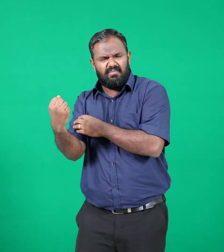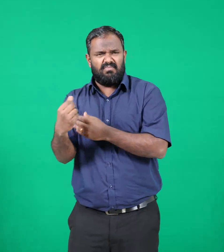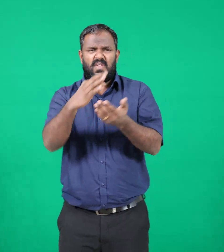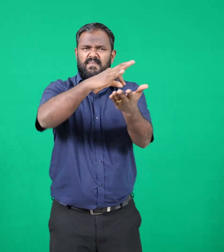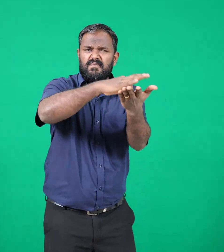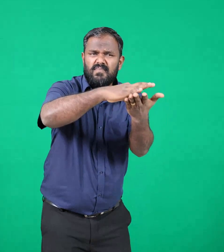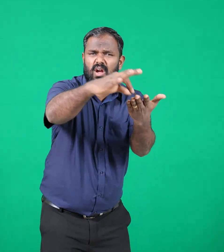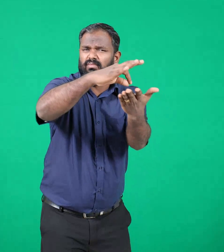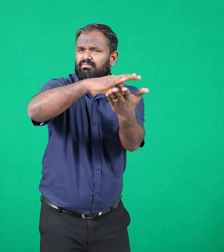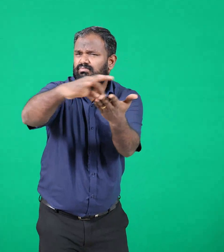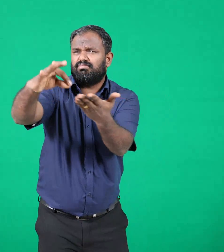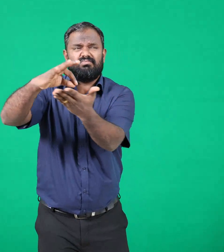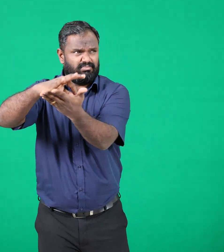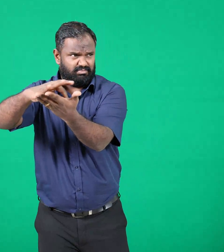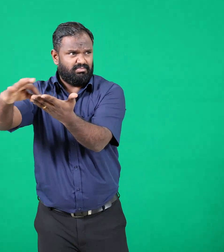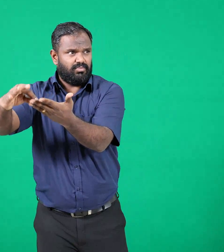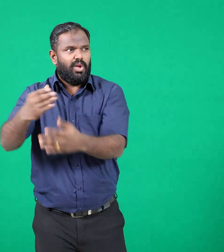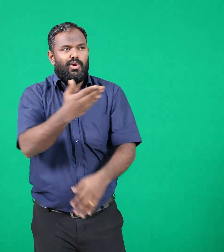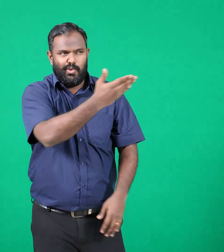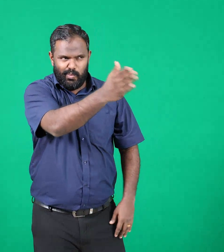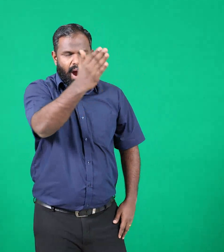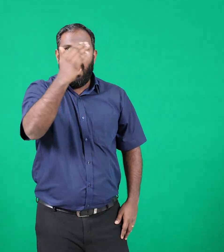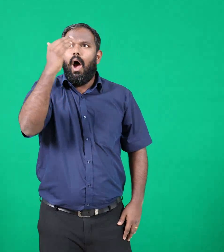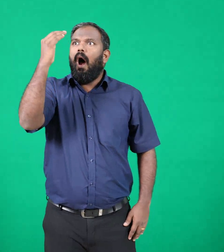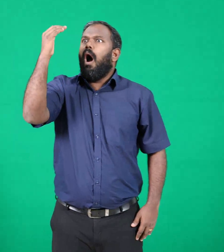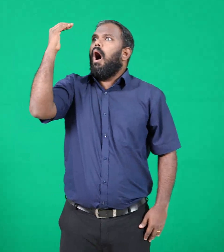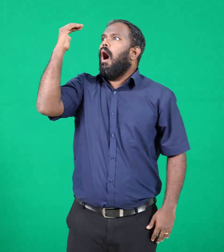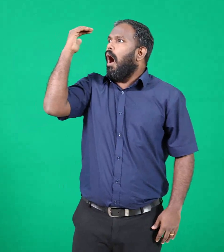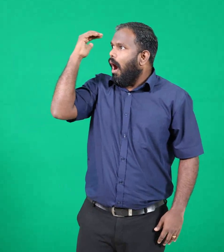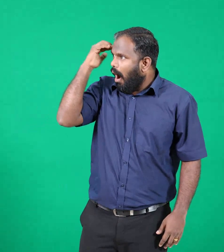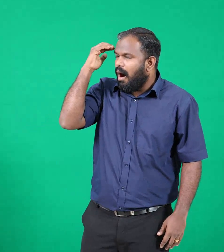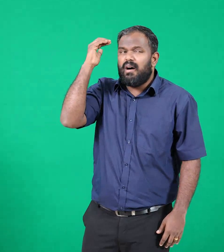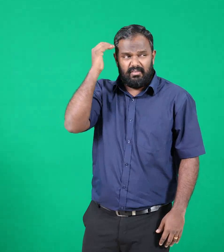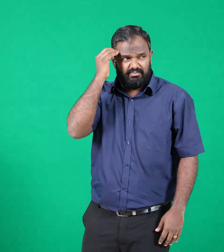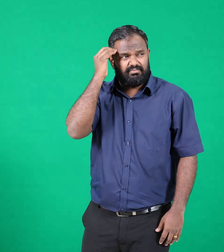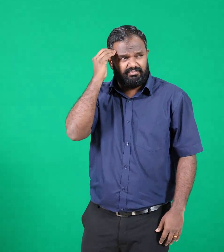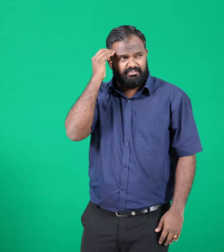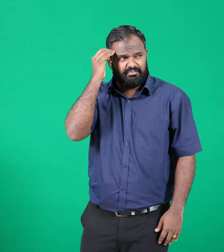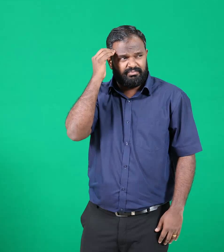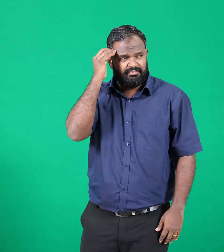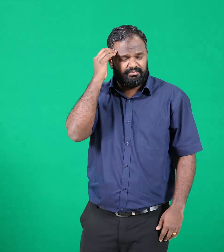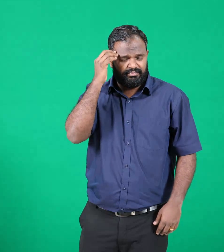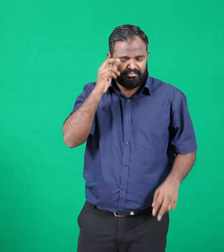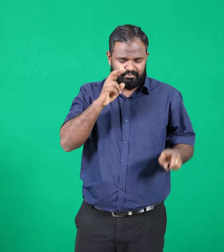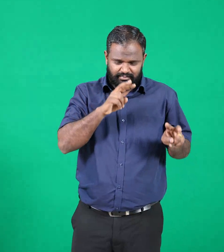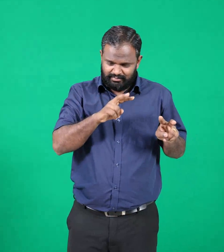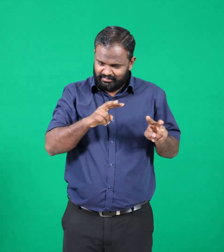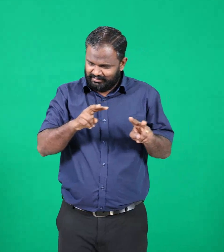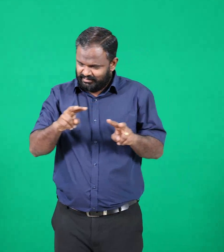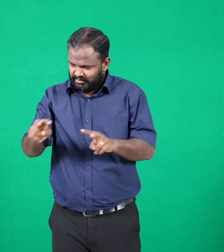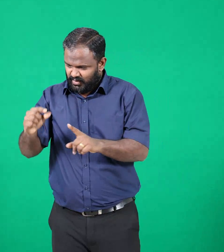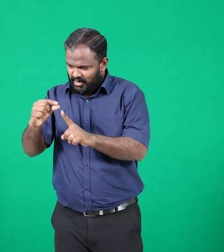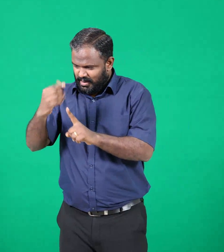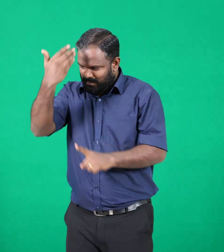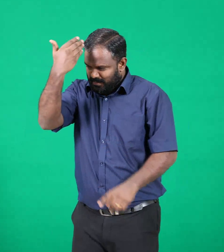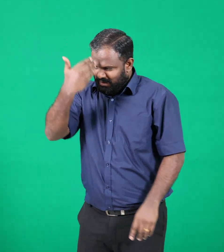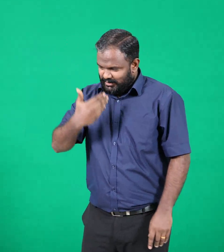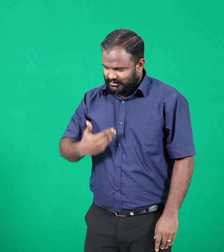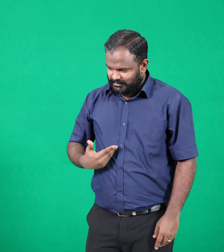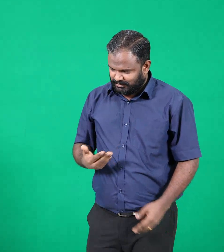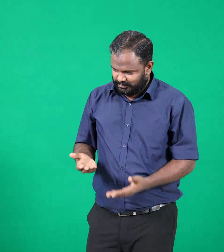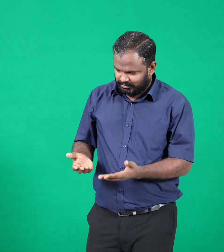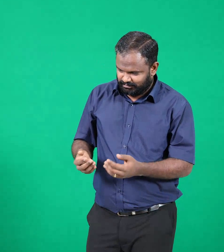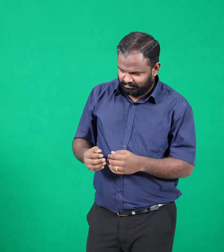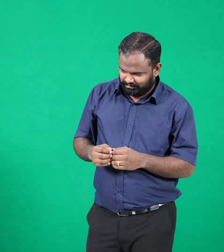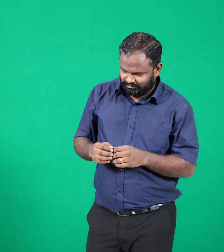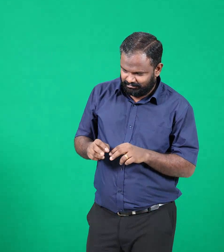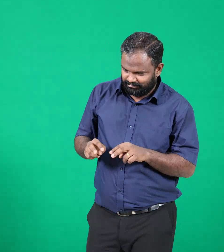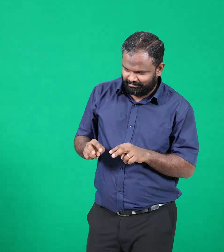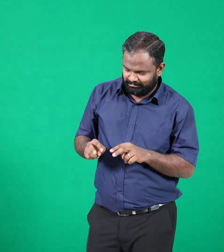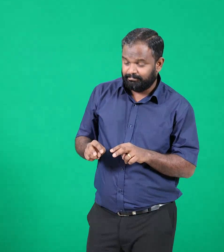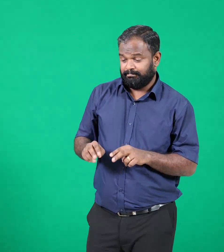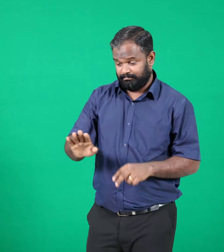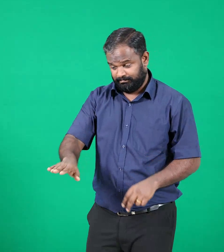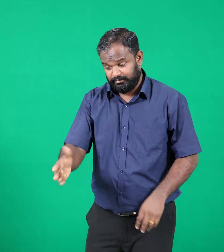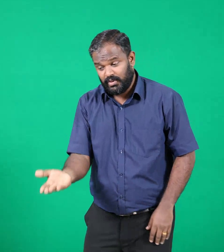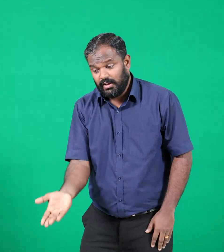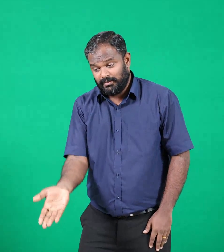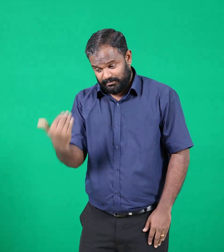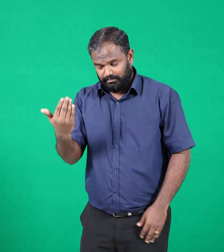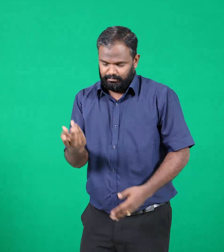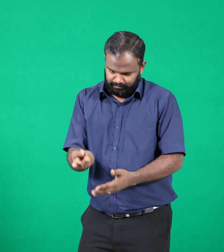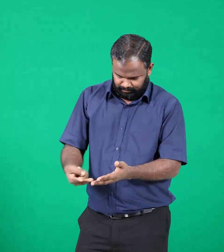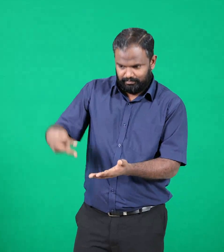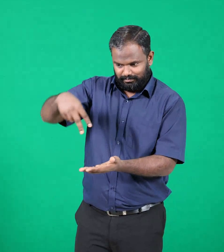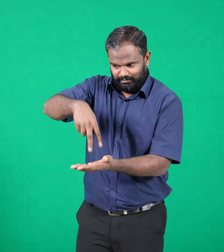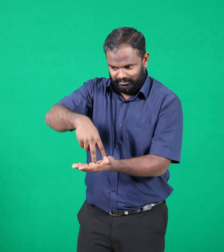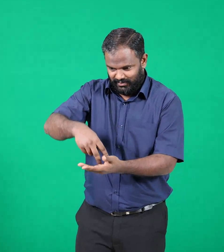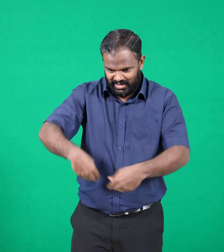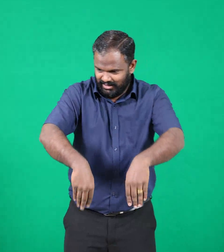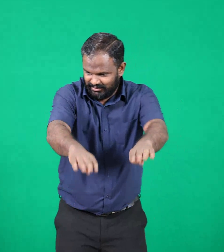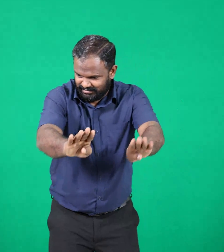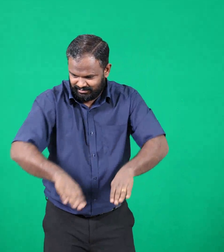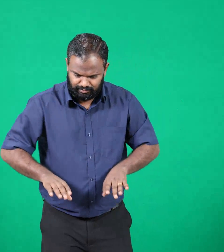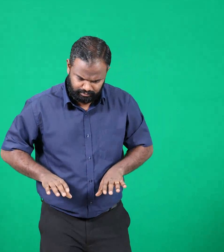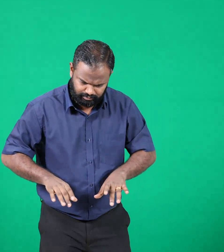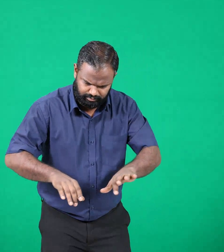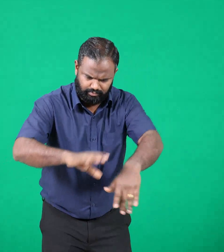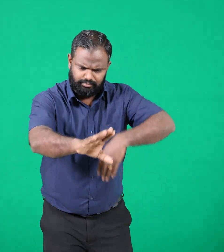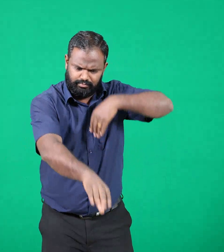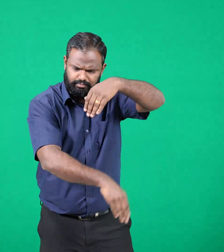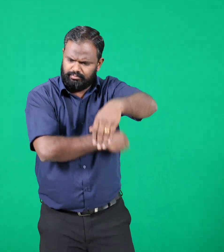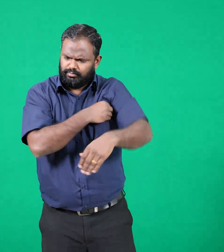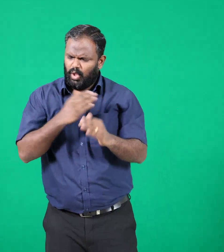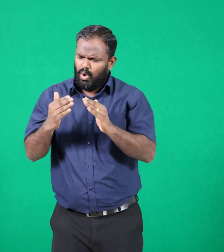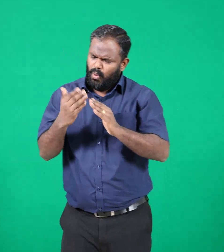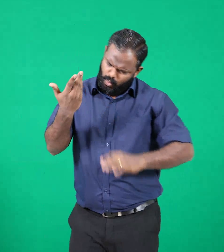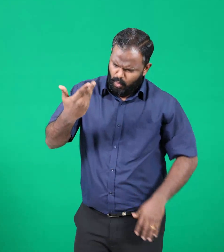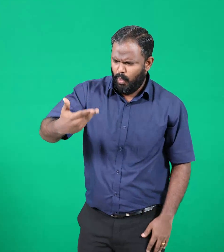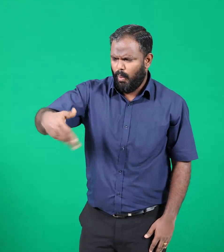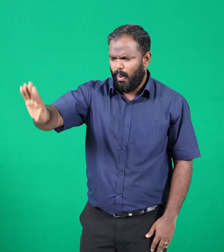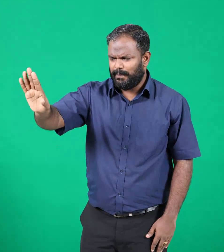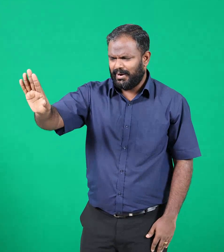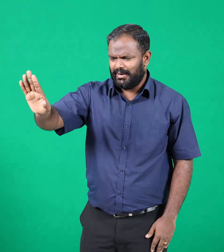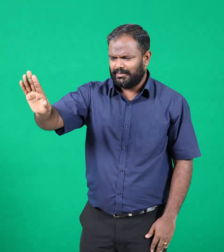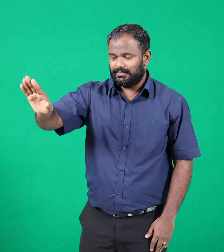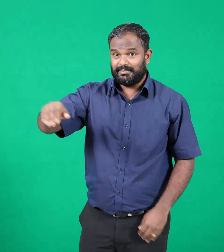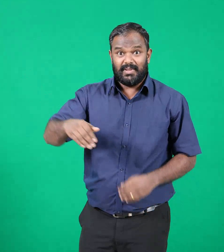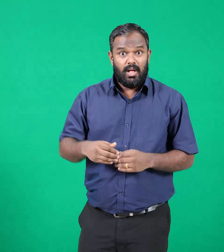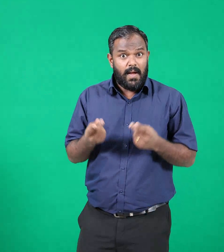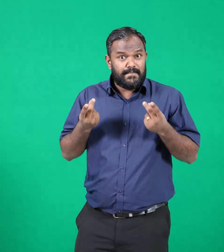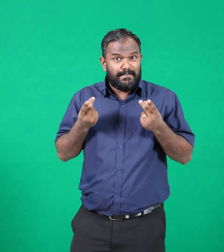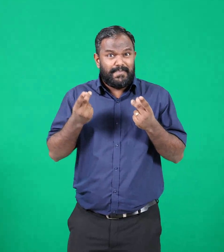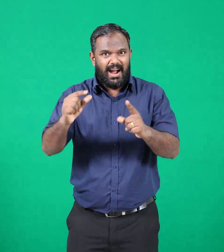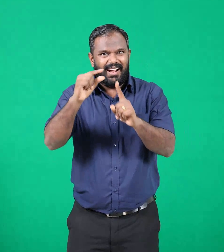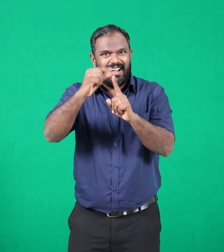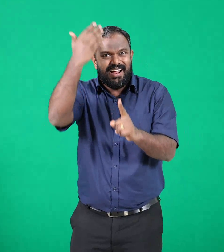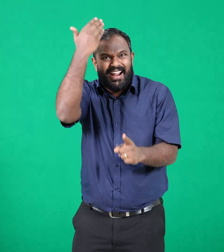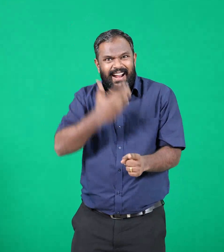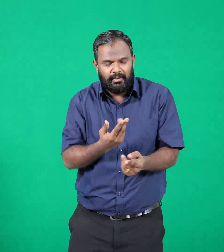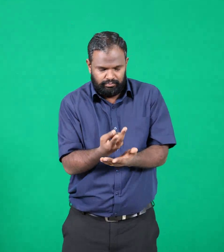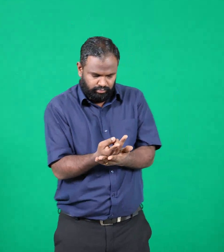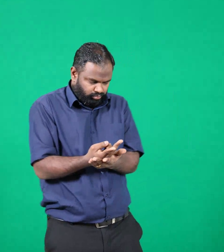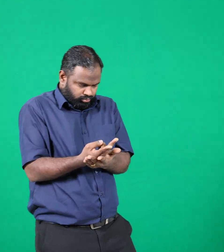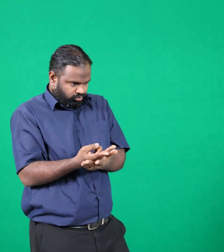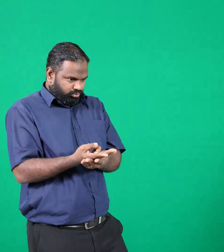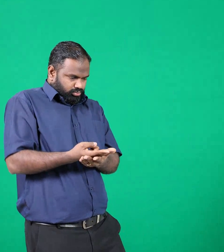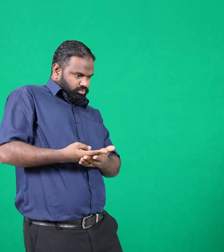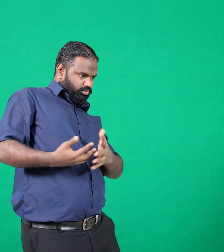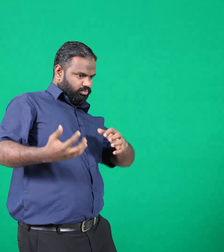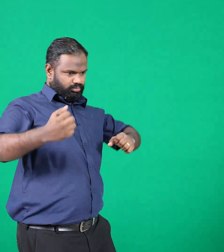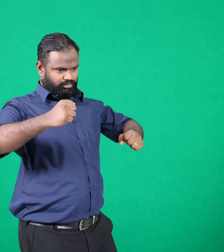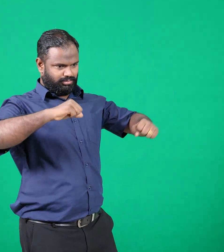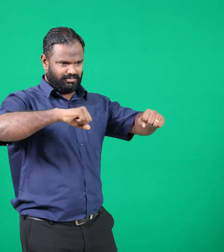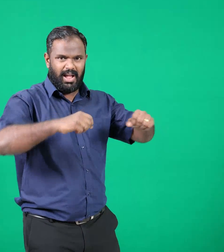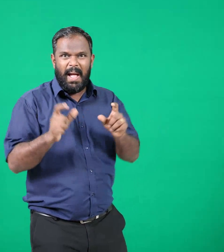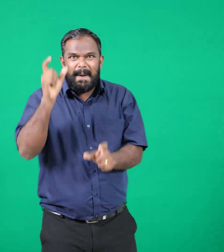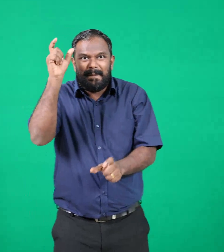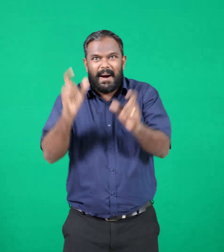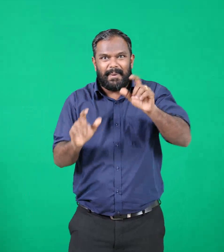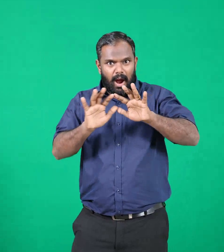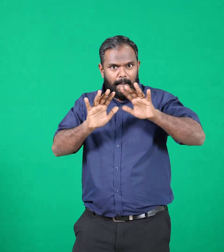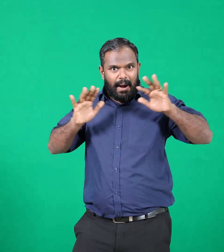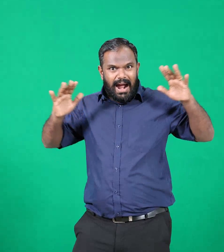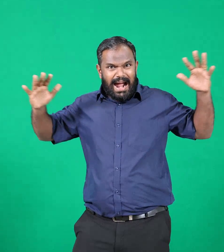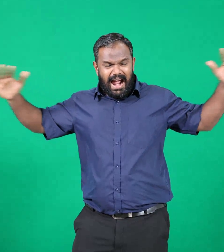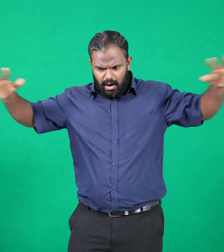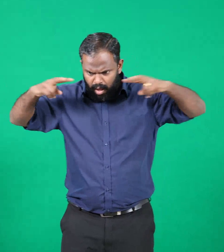He said to the paralytic, "I tell you, get up, pick up your mat, and go home."